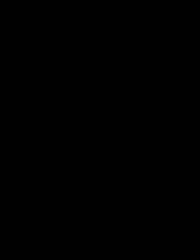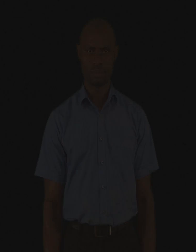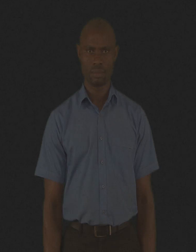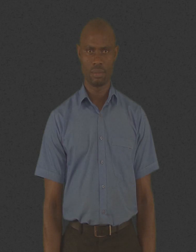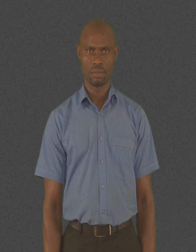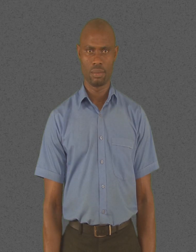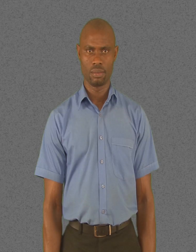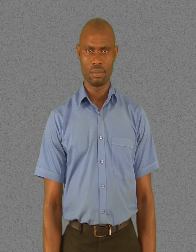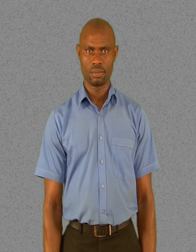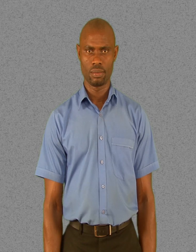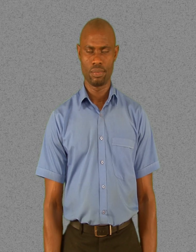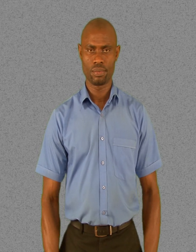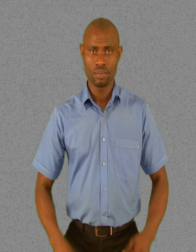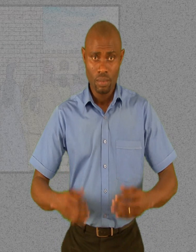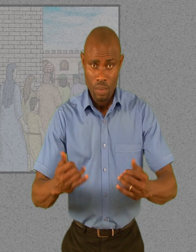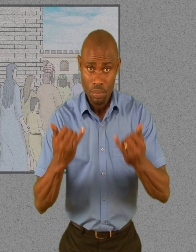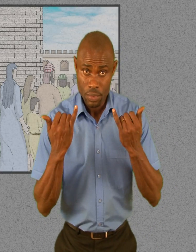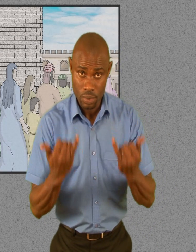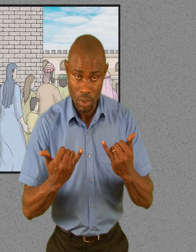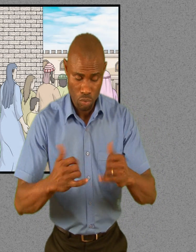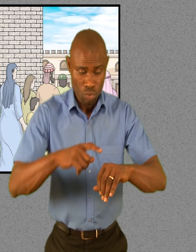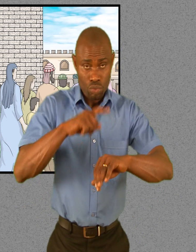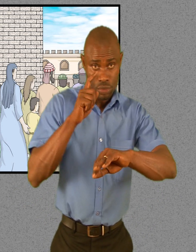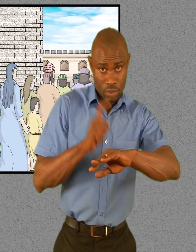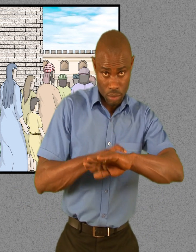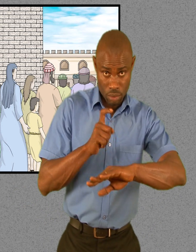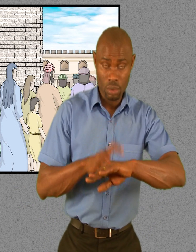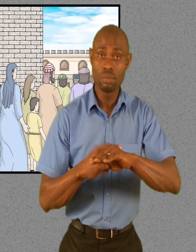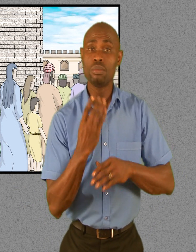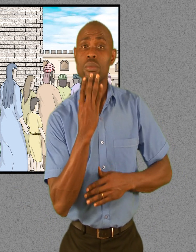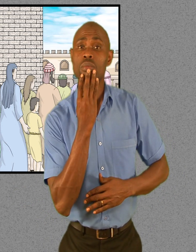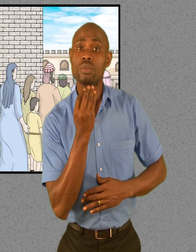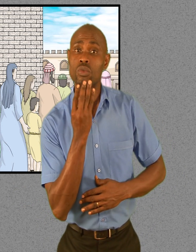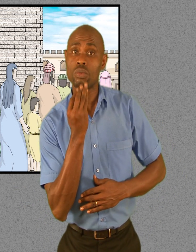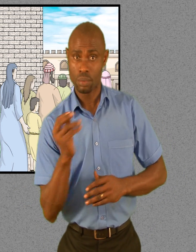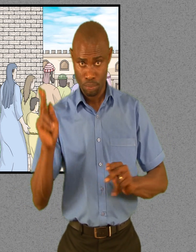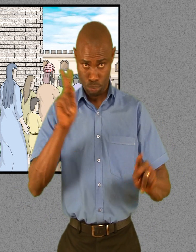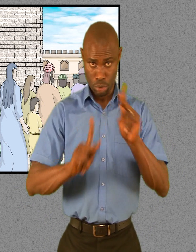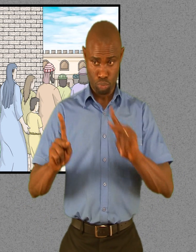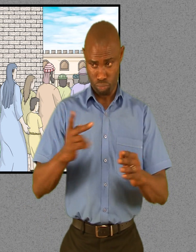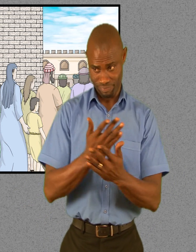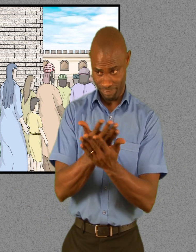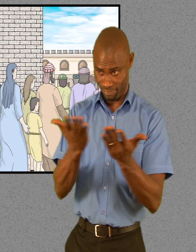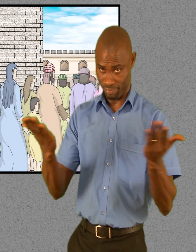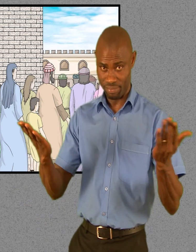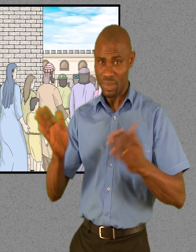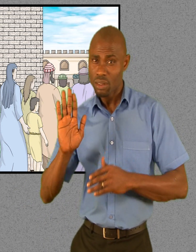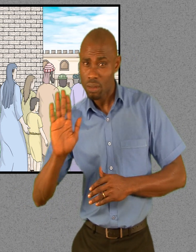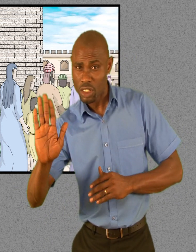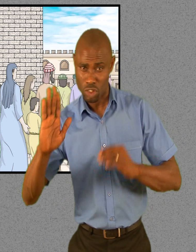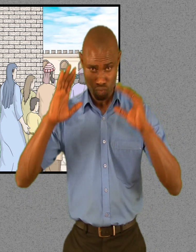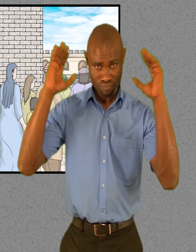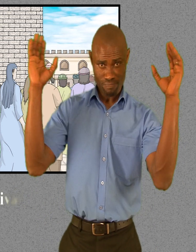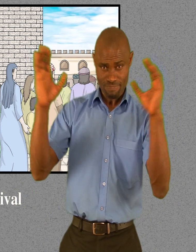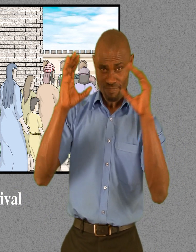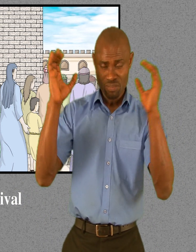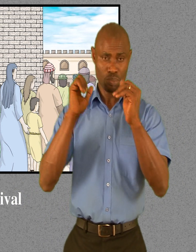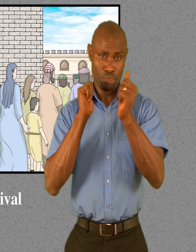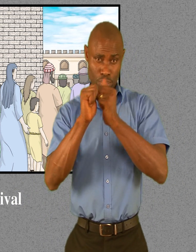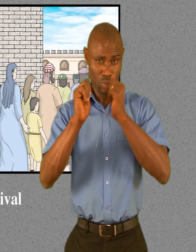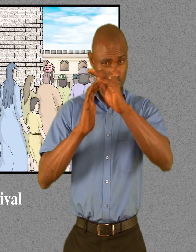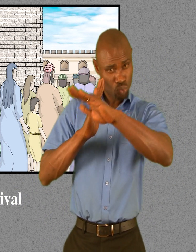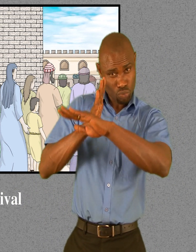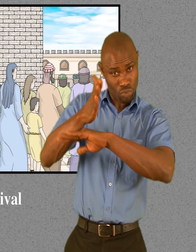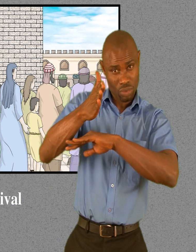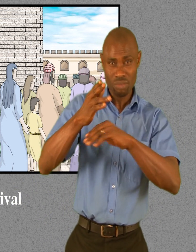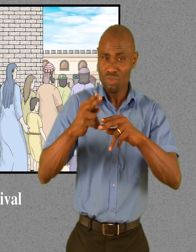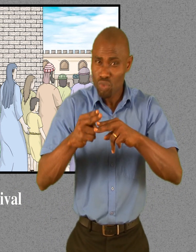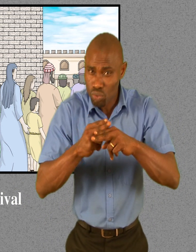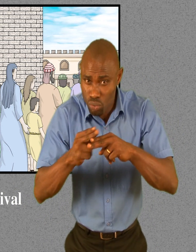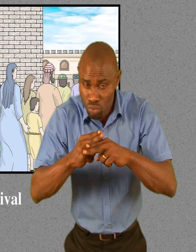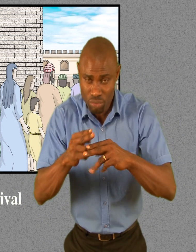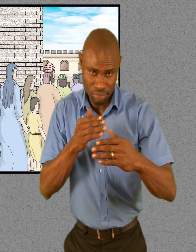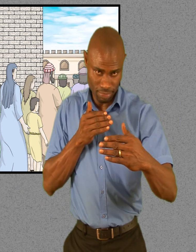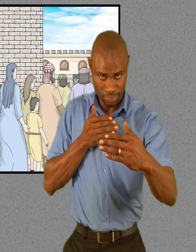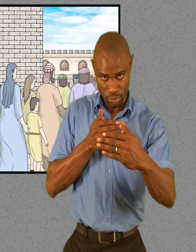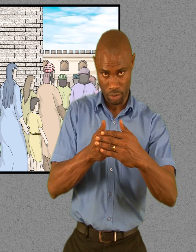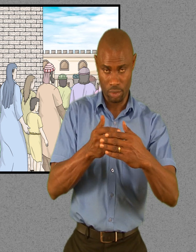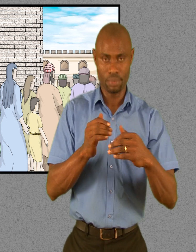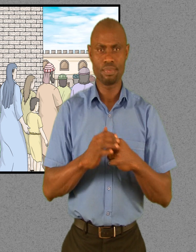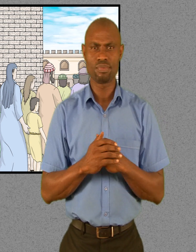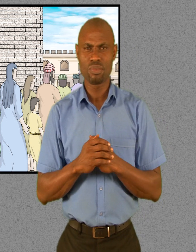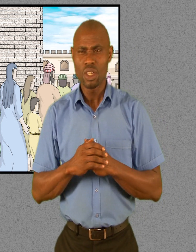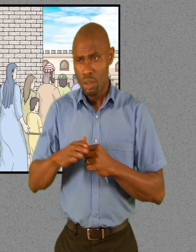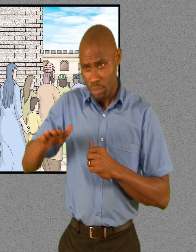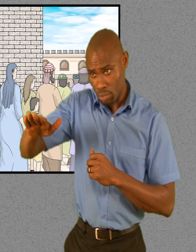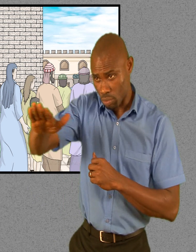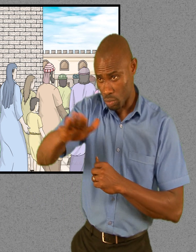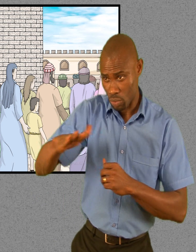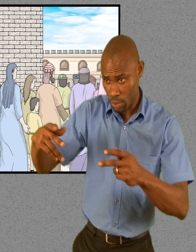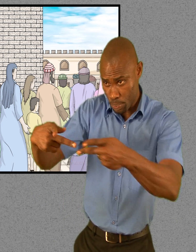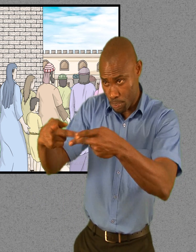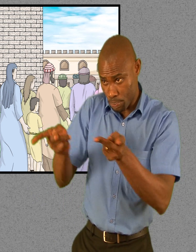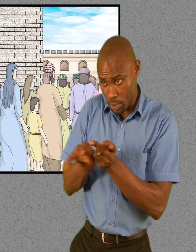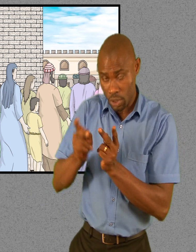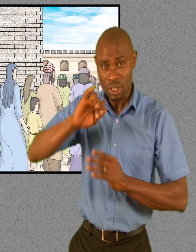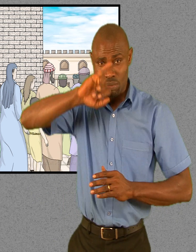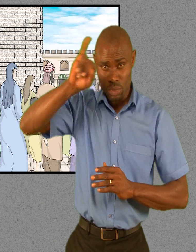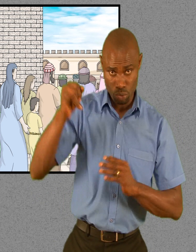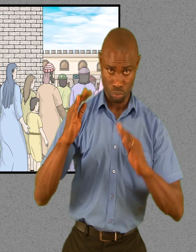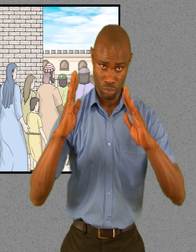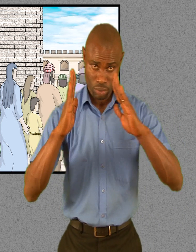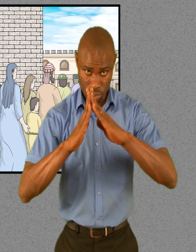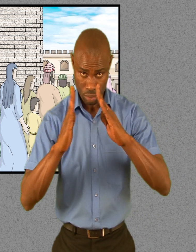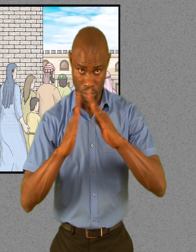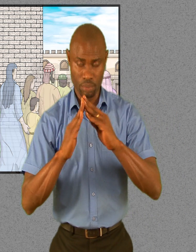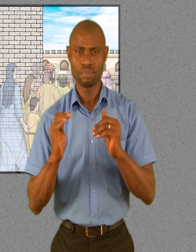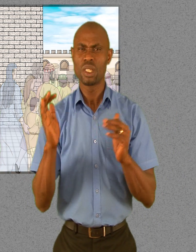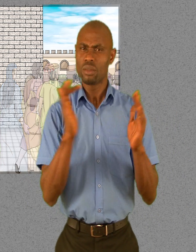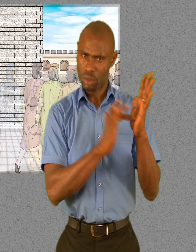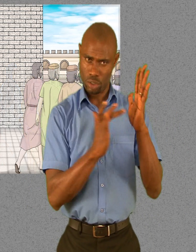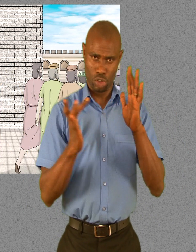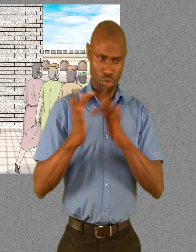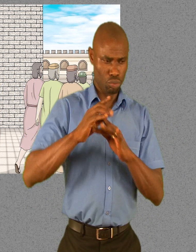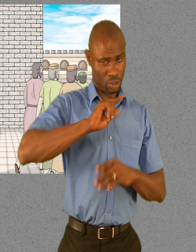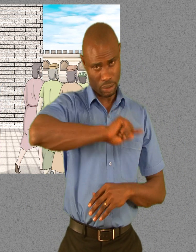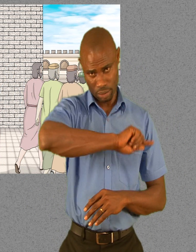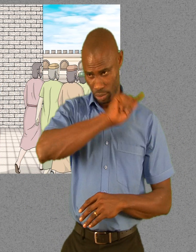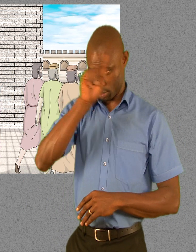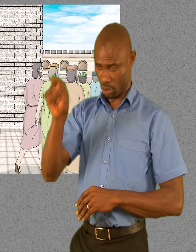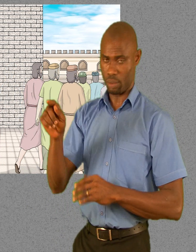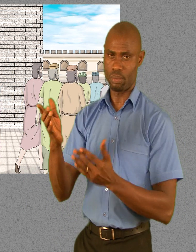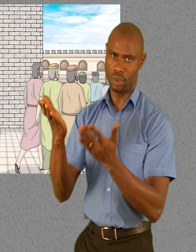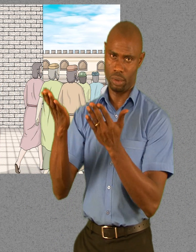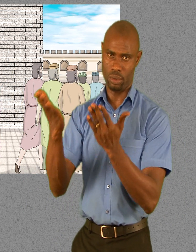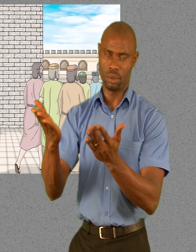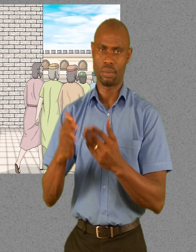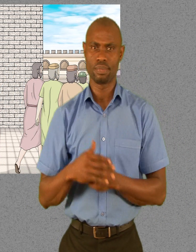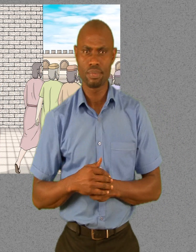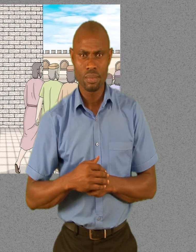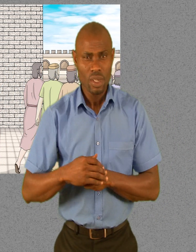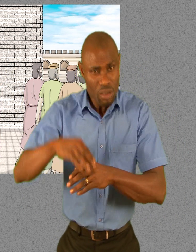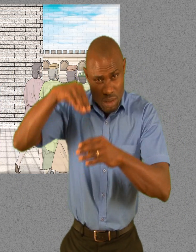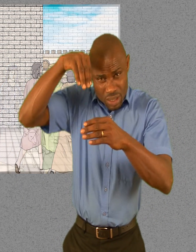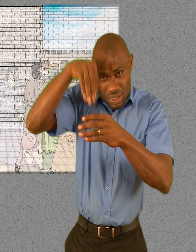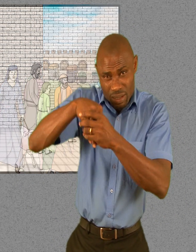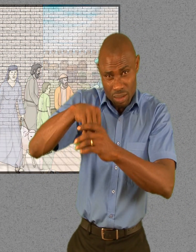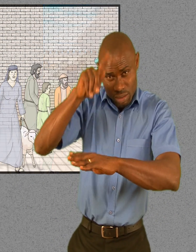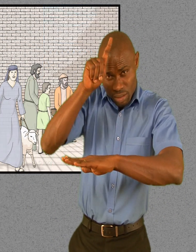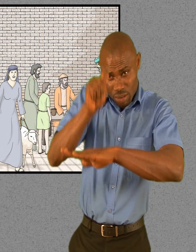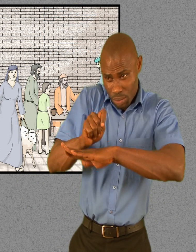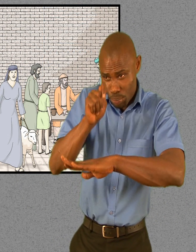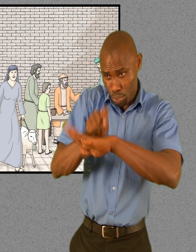When the Jewish Passover was near, Jesus went up to Jerusalem.